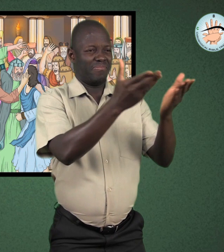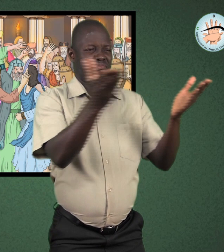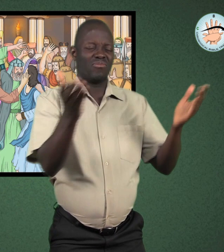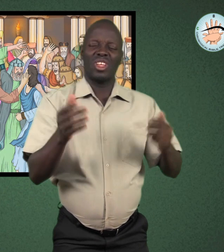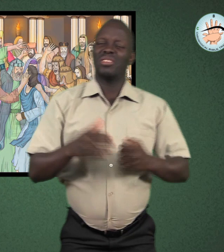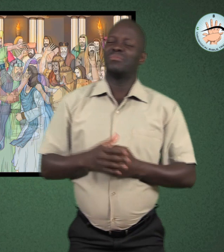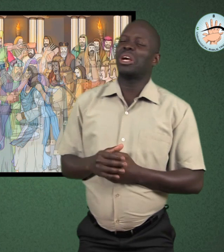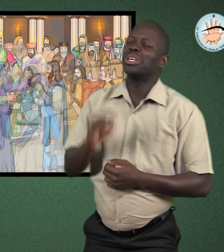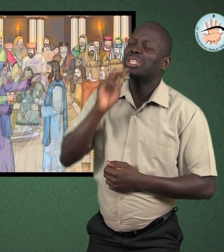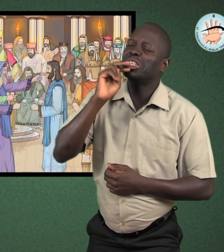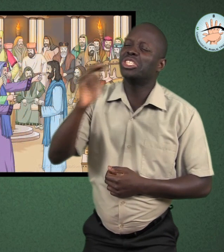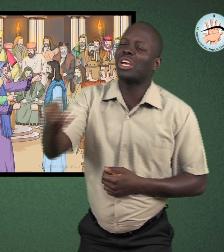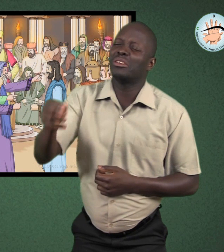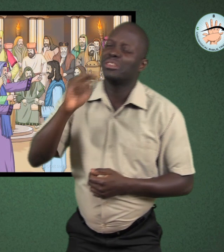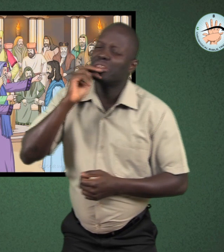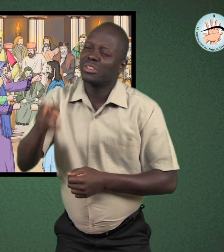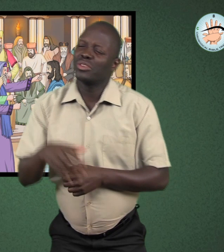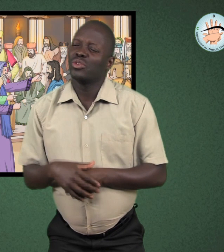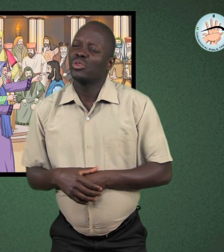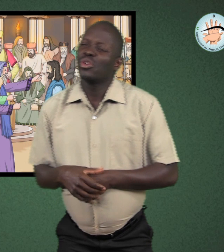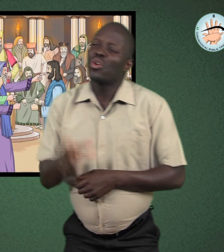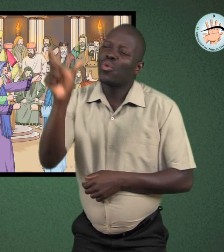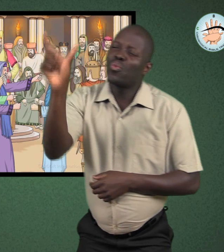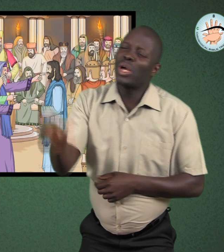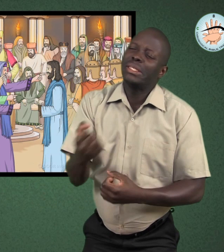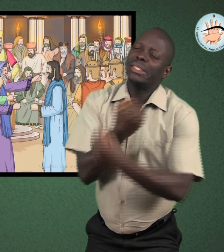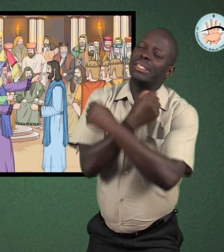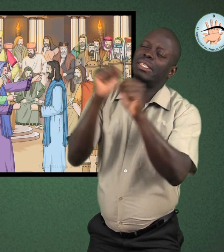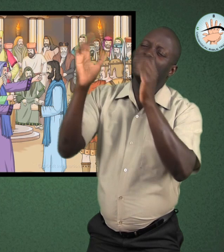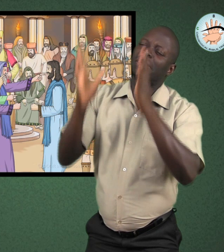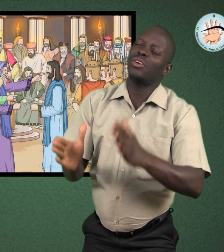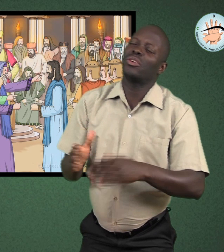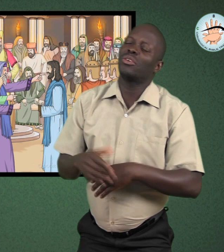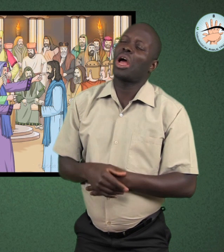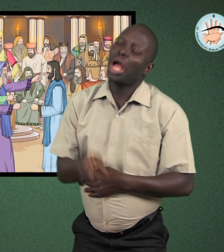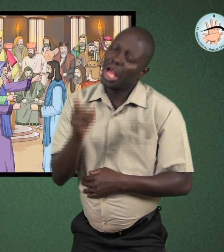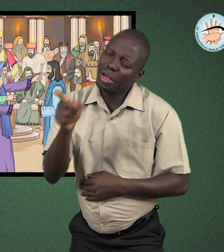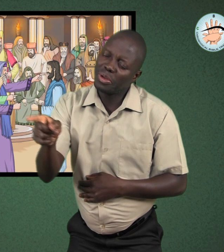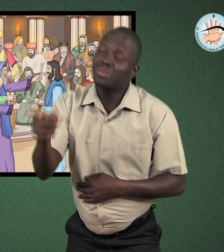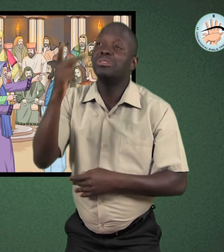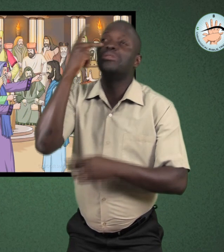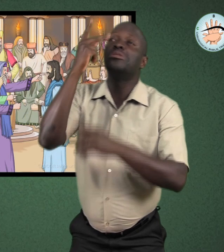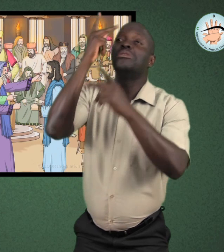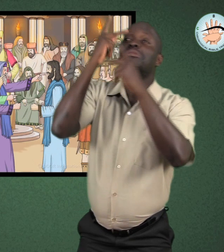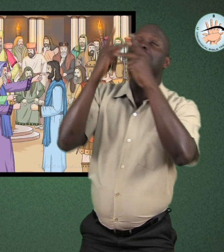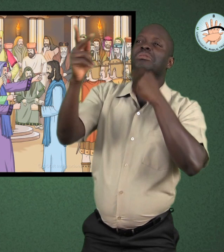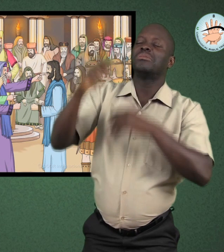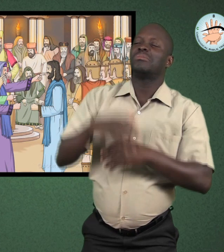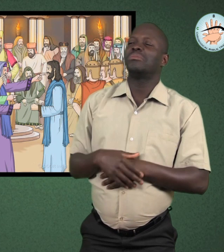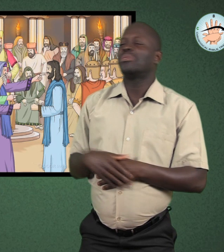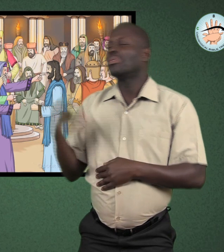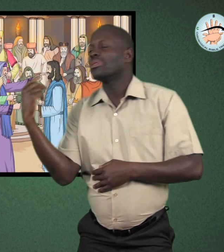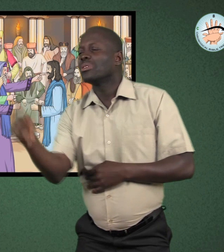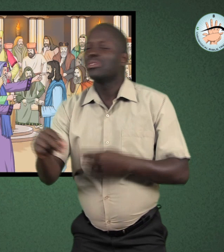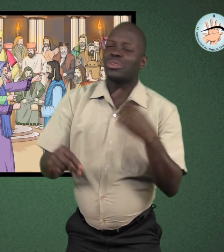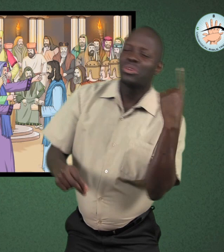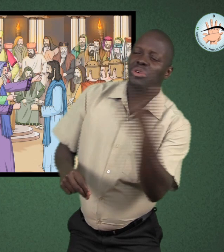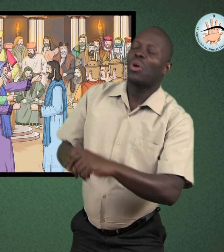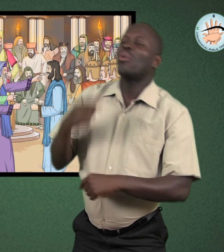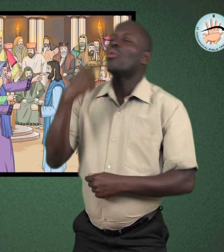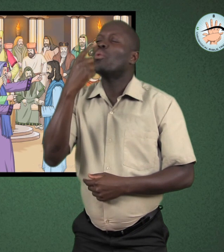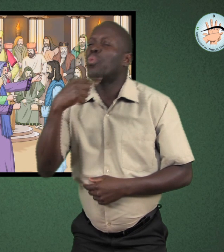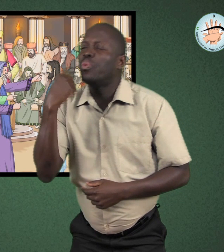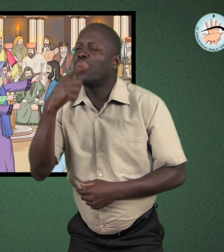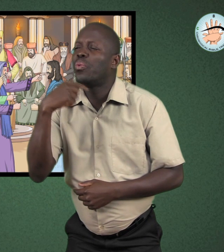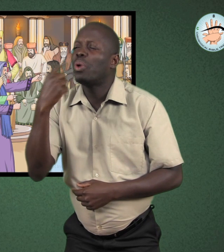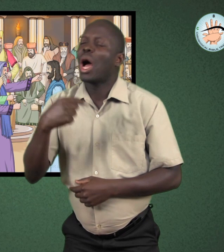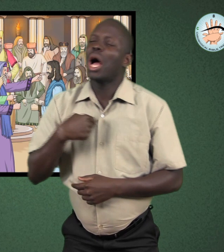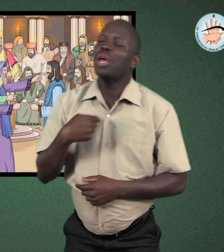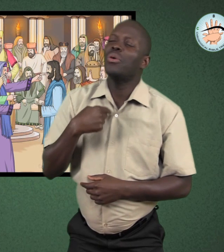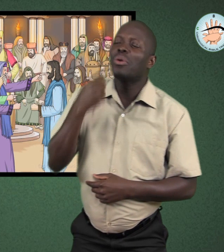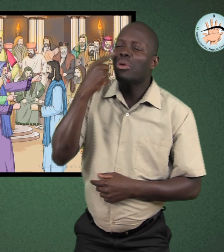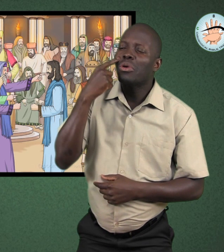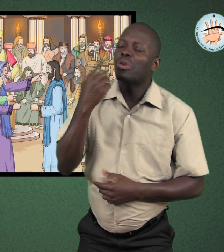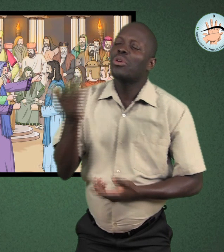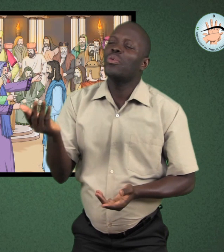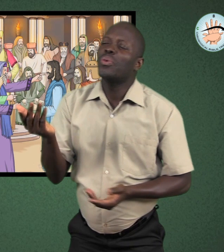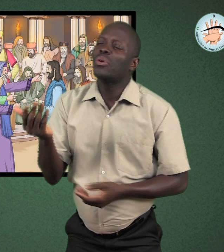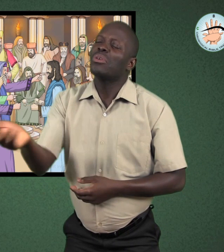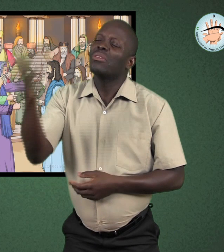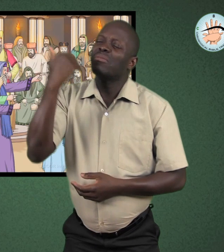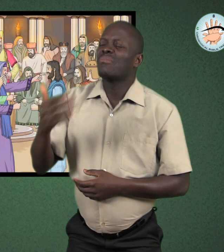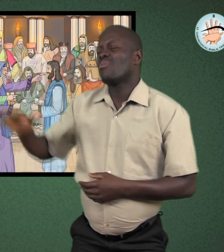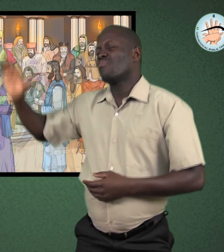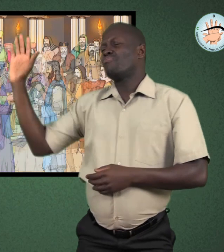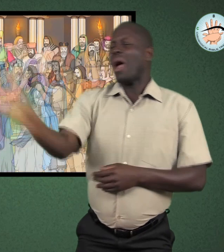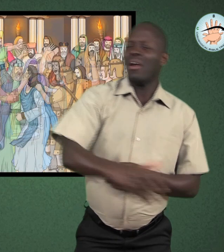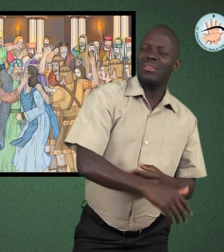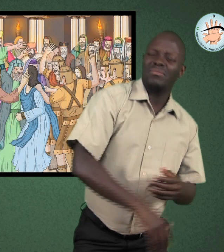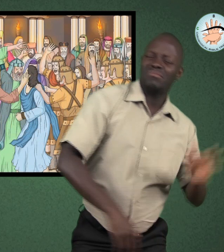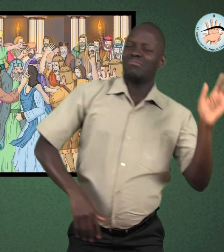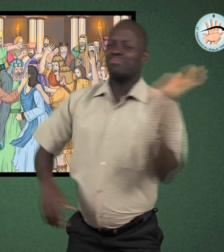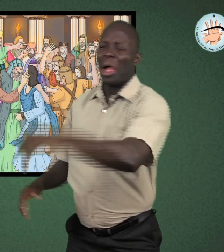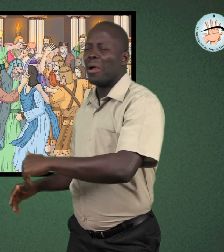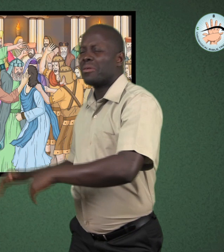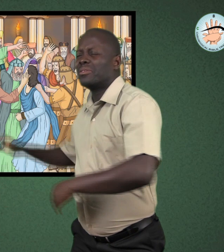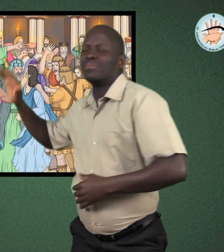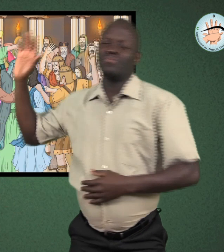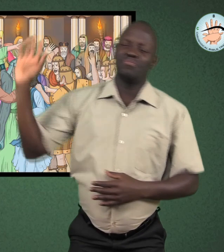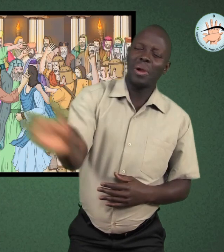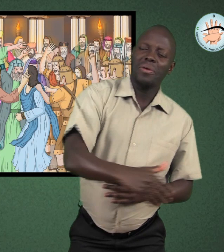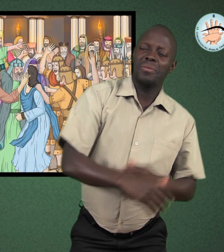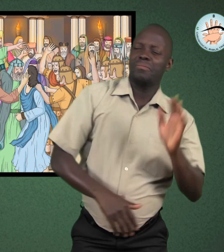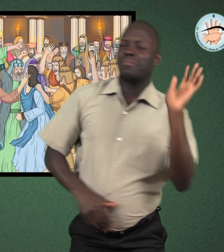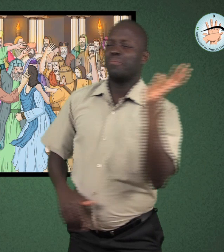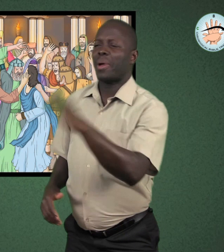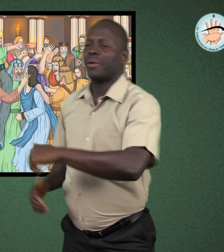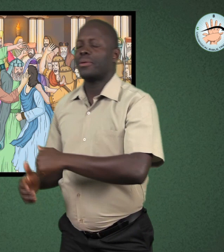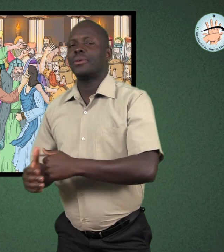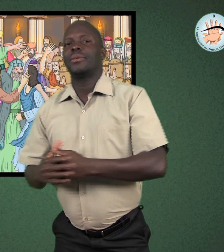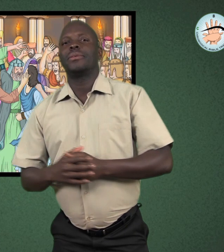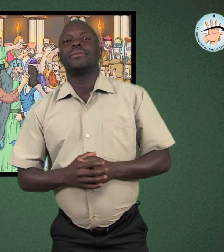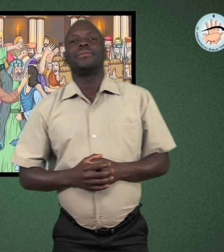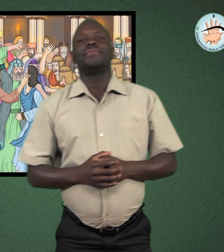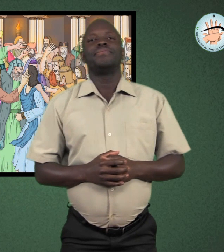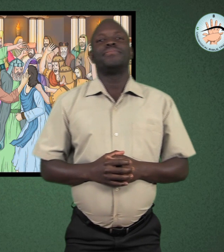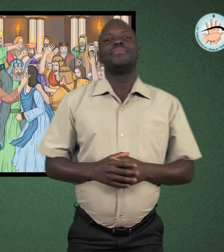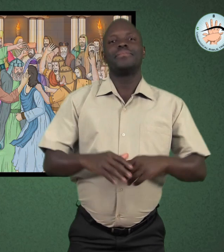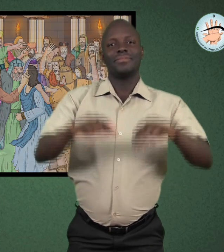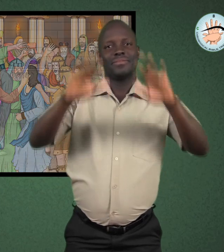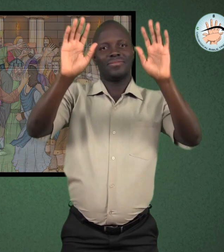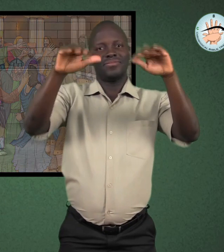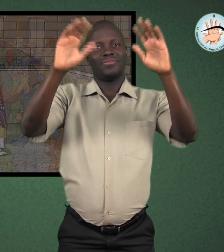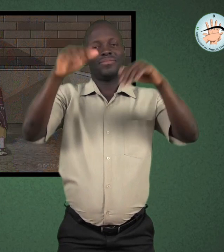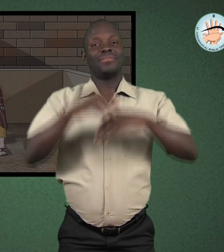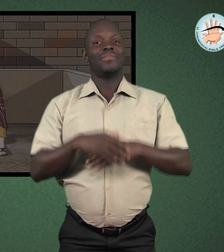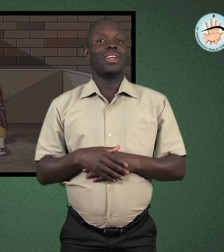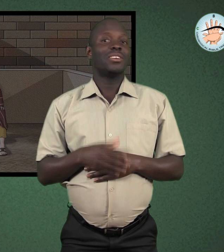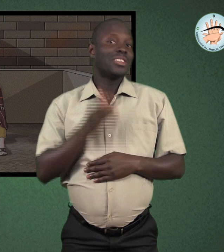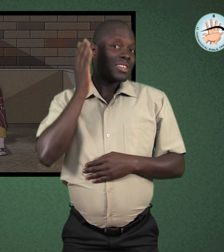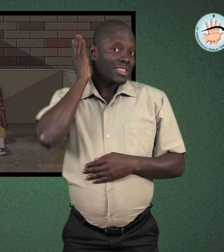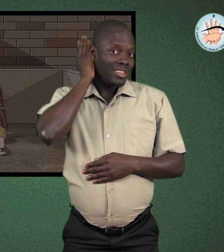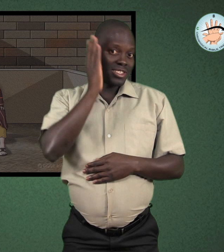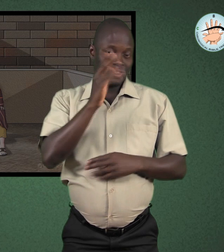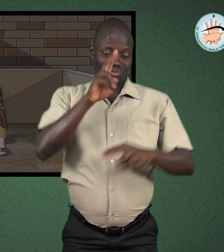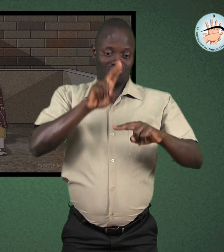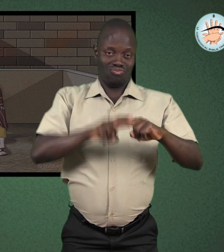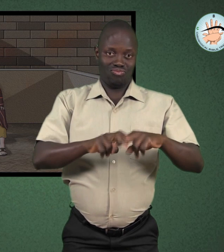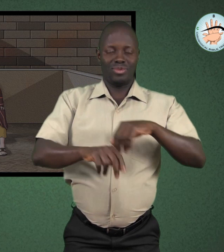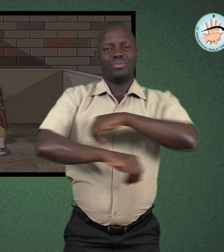Others slapped Him and said, “Prophesy to us, Christ! Who hit You?”